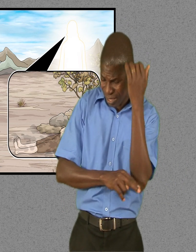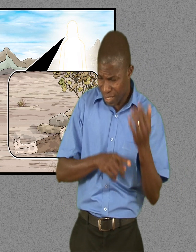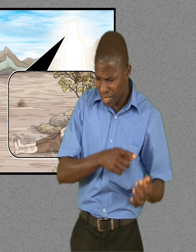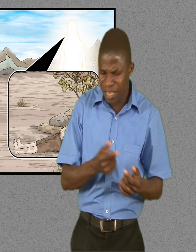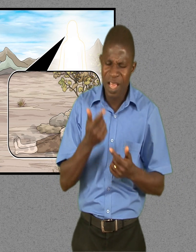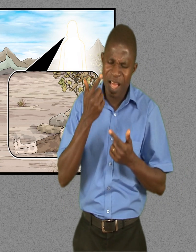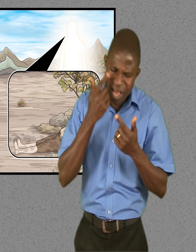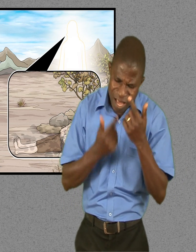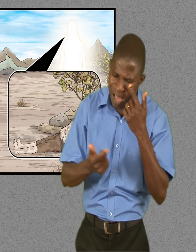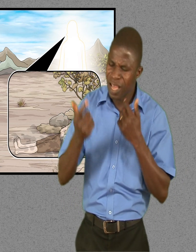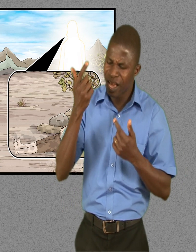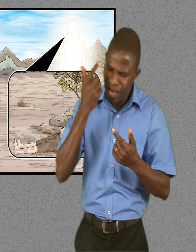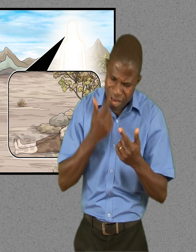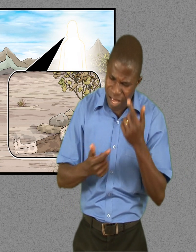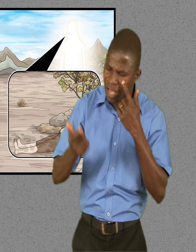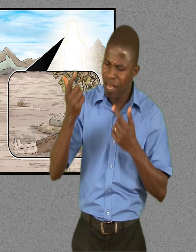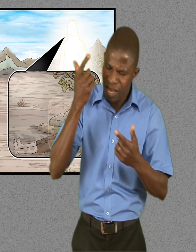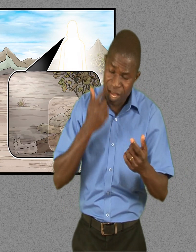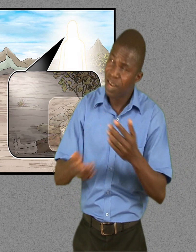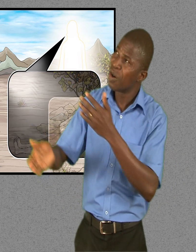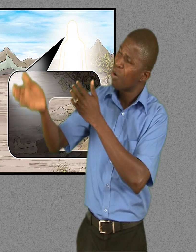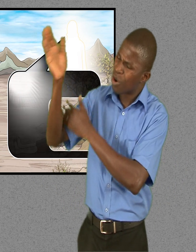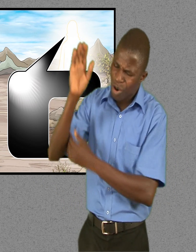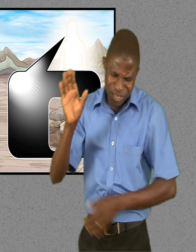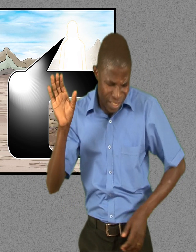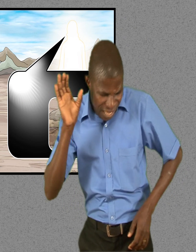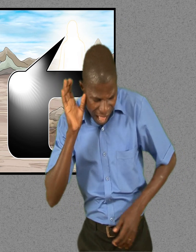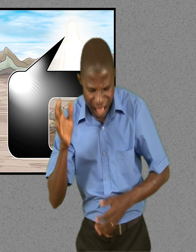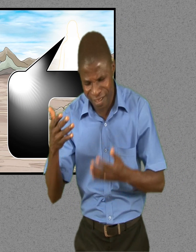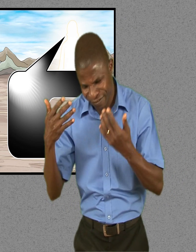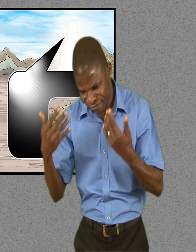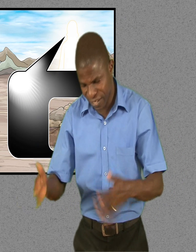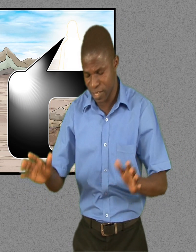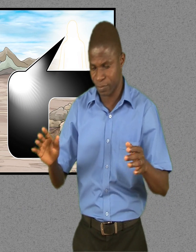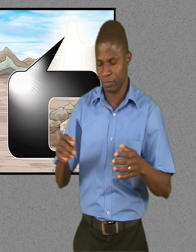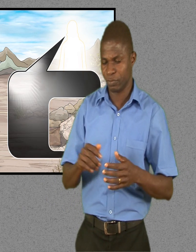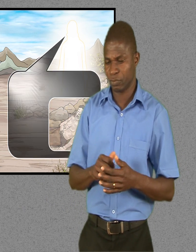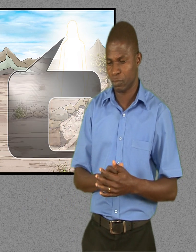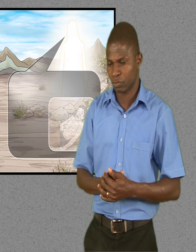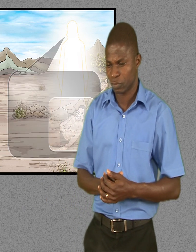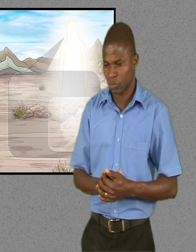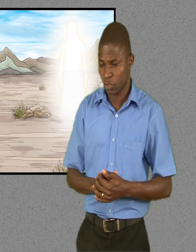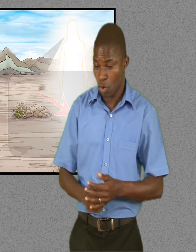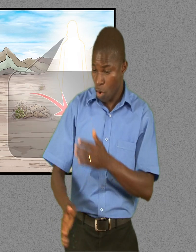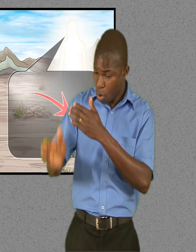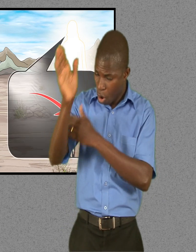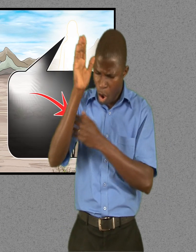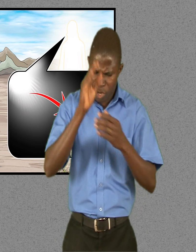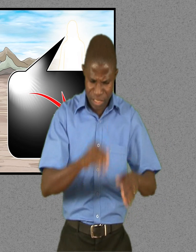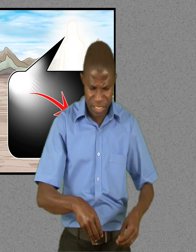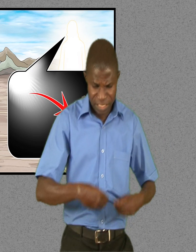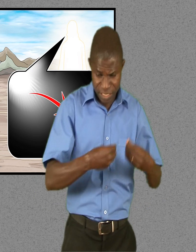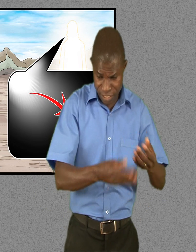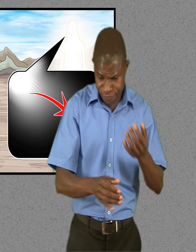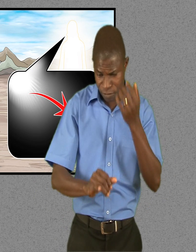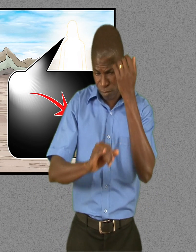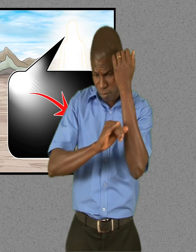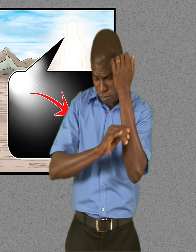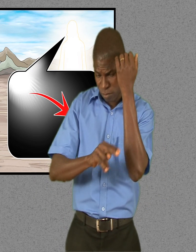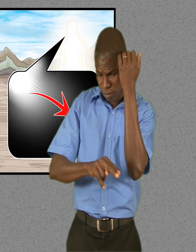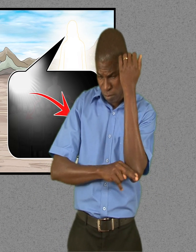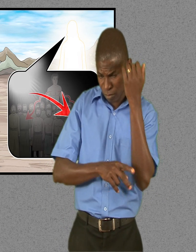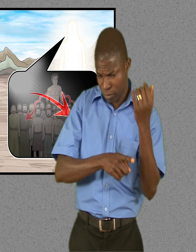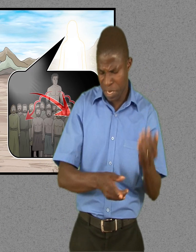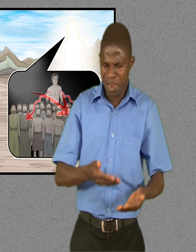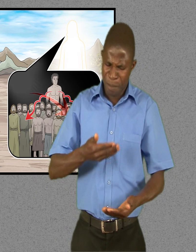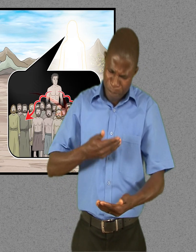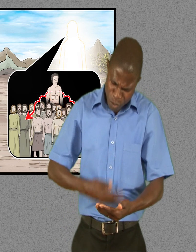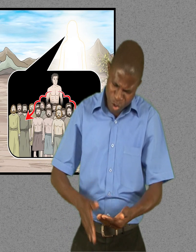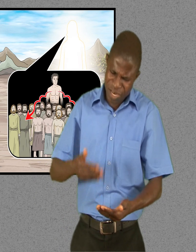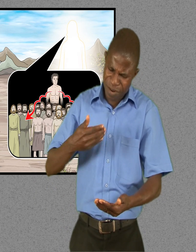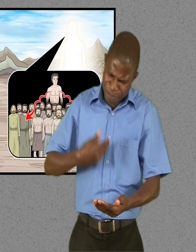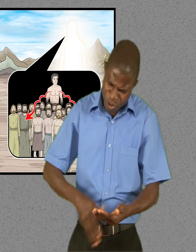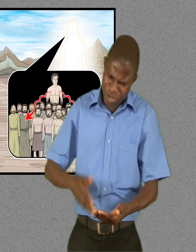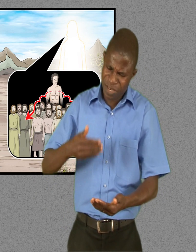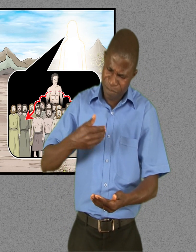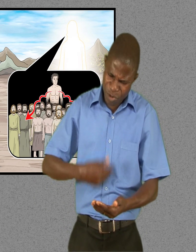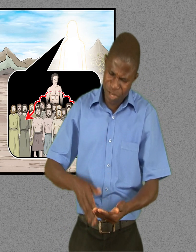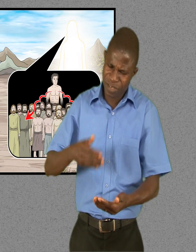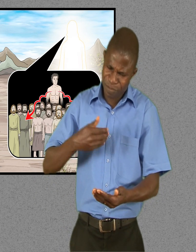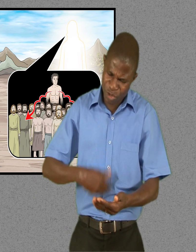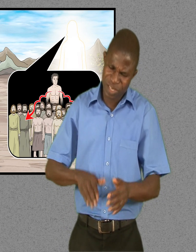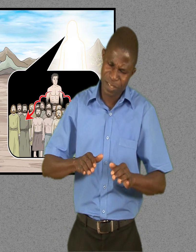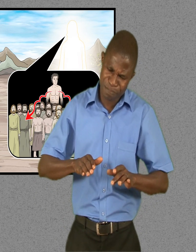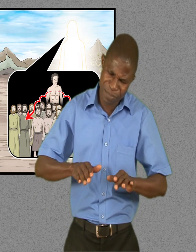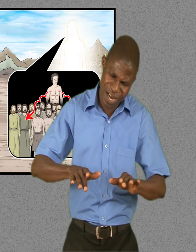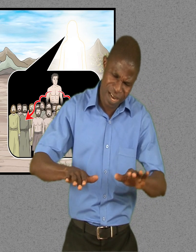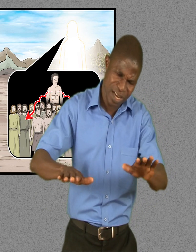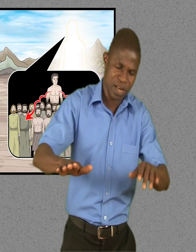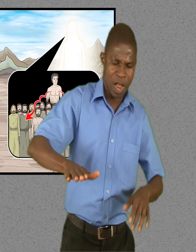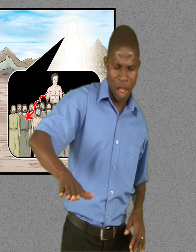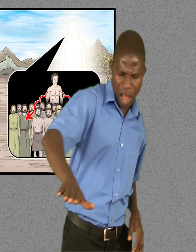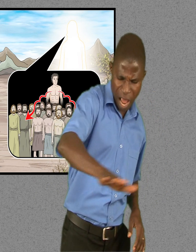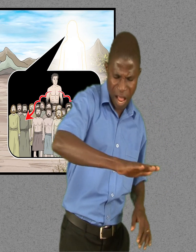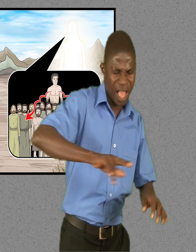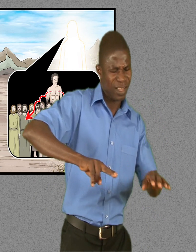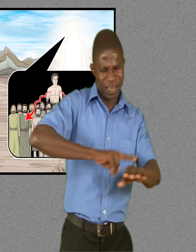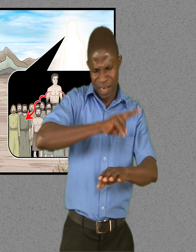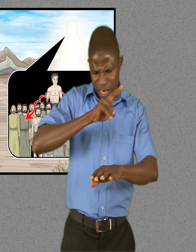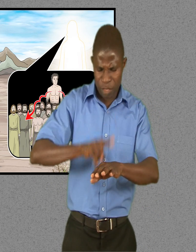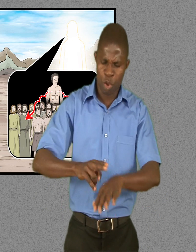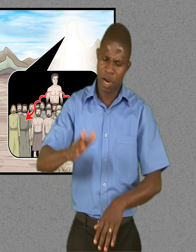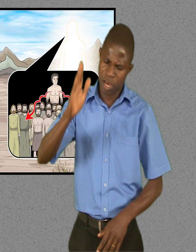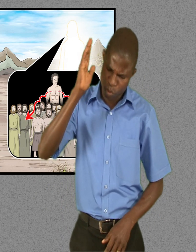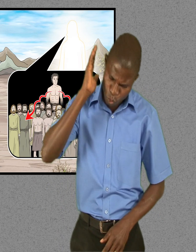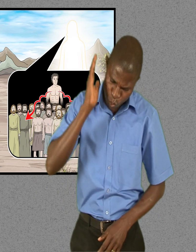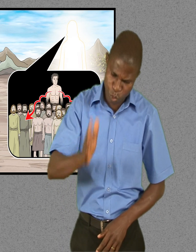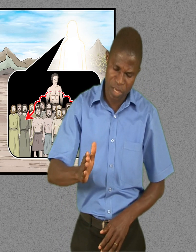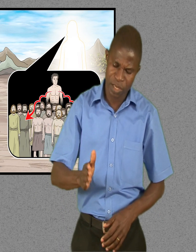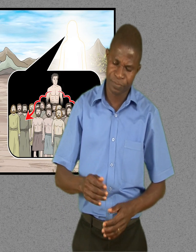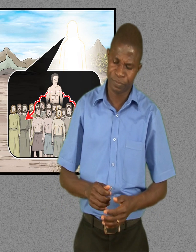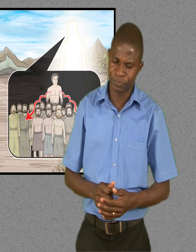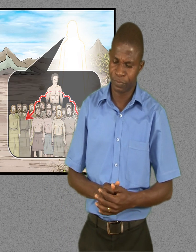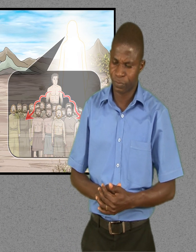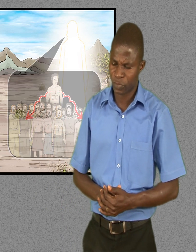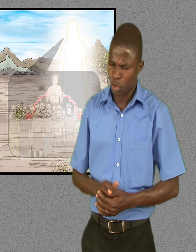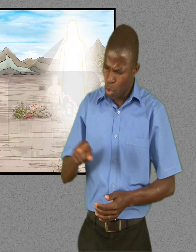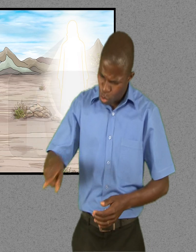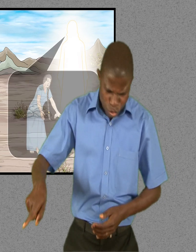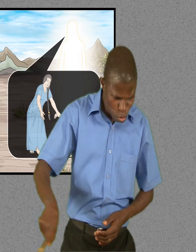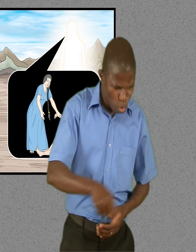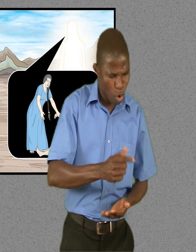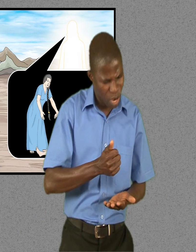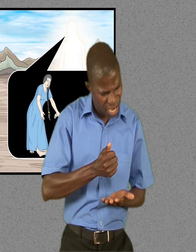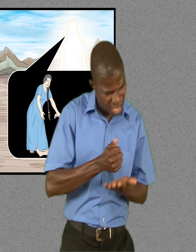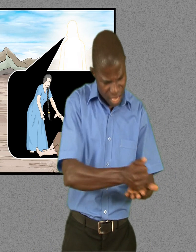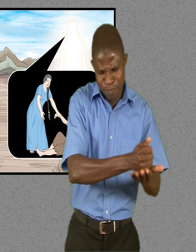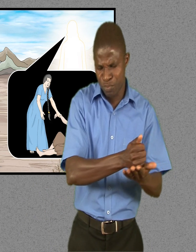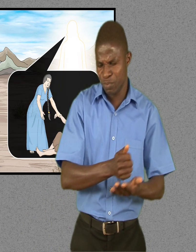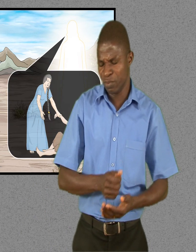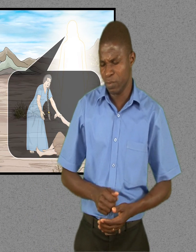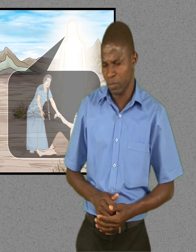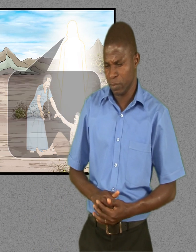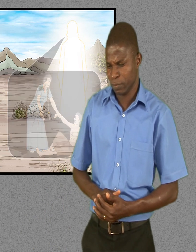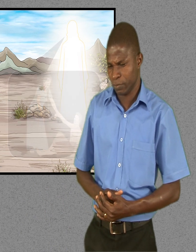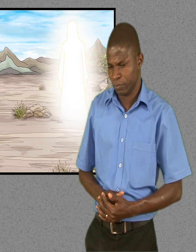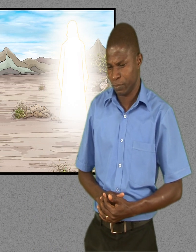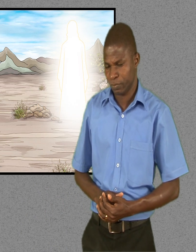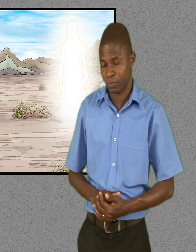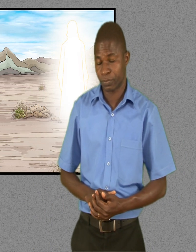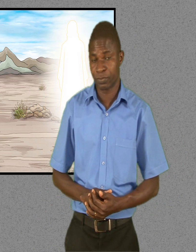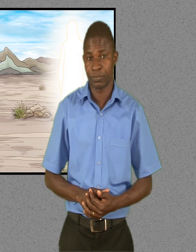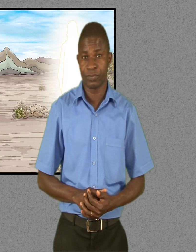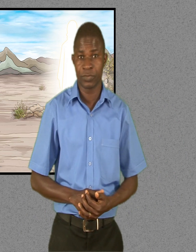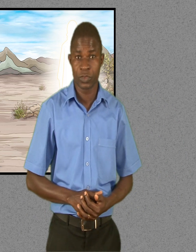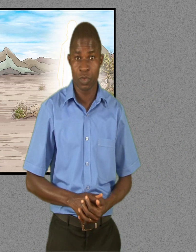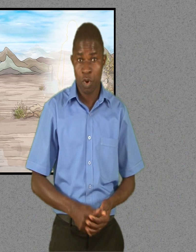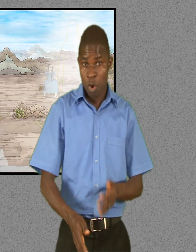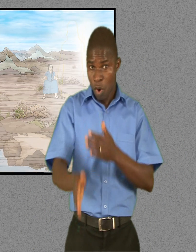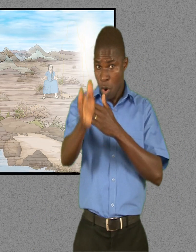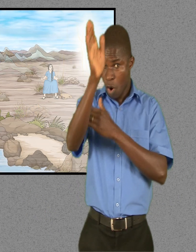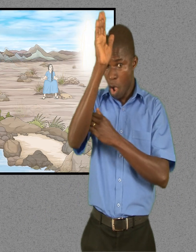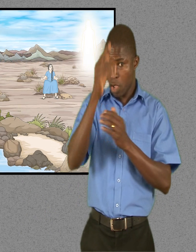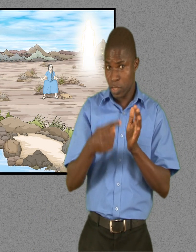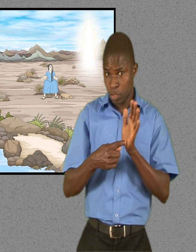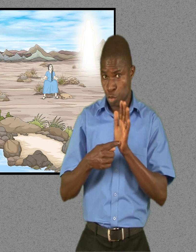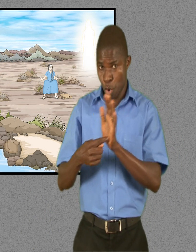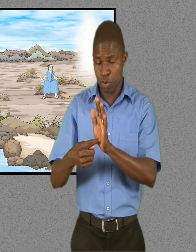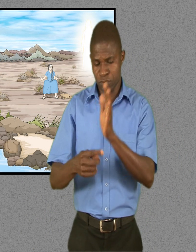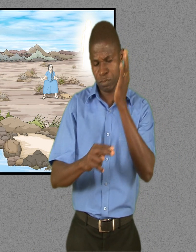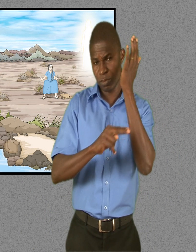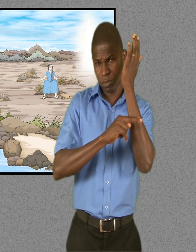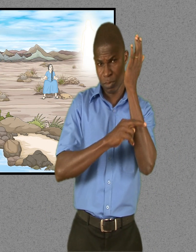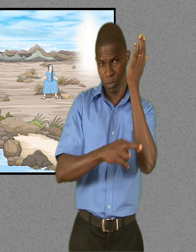Get up, lift up the boy, and take him by the hand, for I will make him into a great nation.”